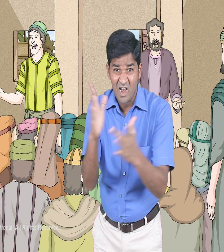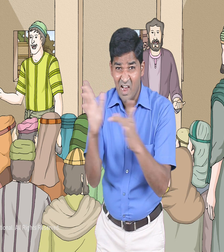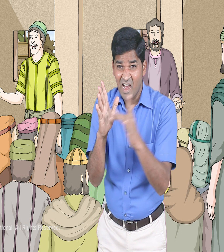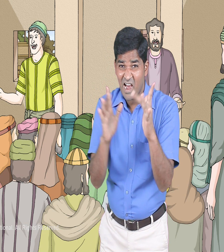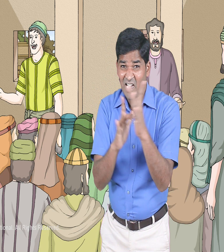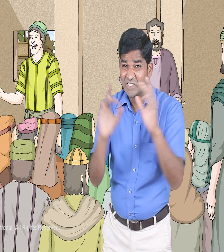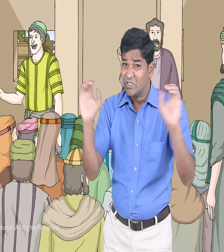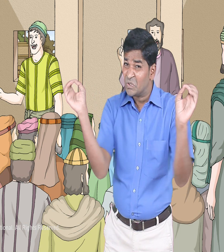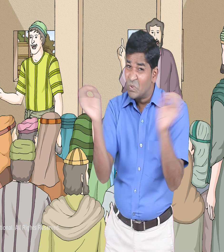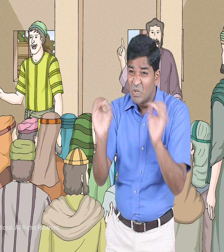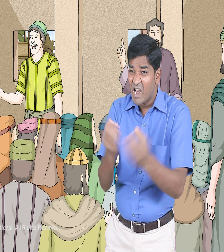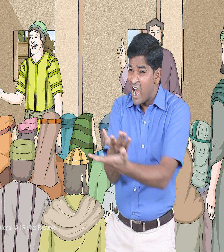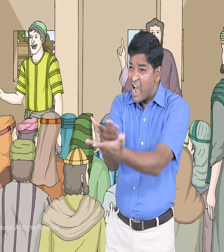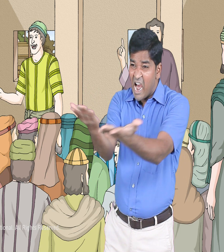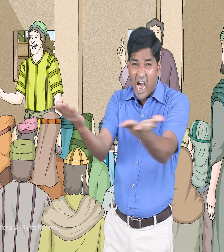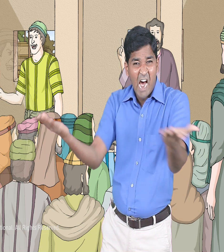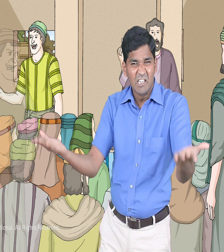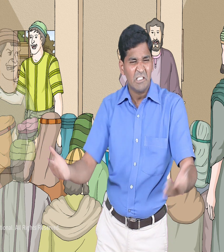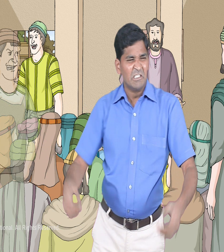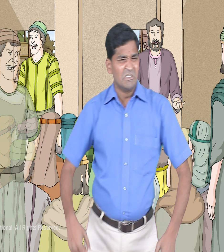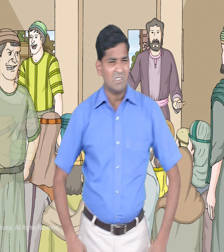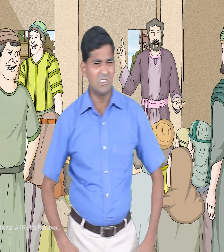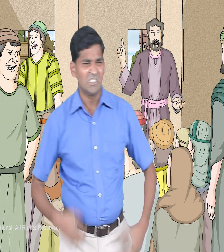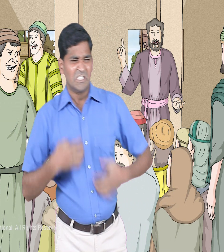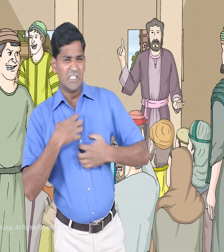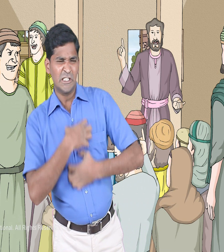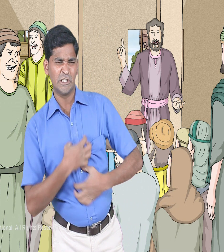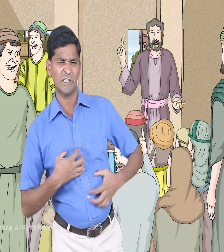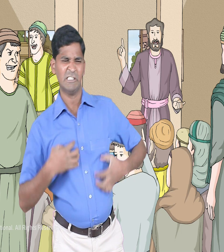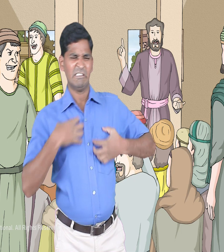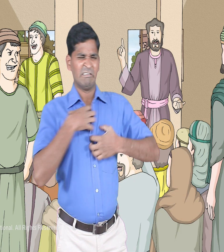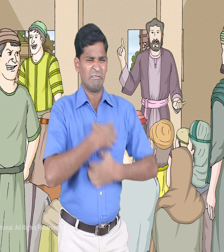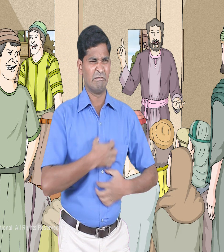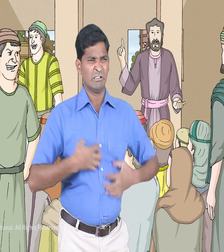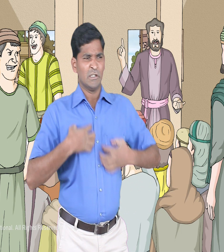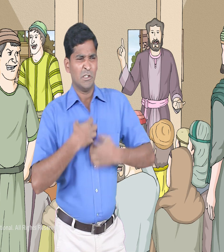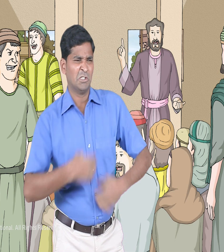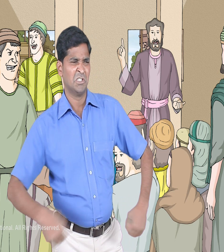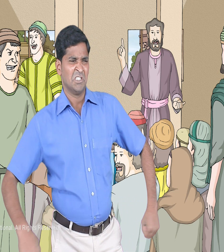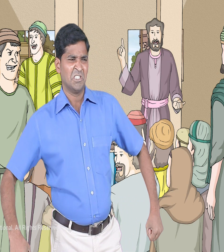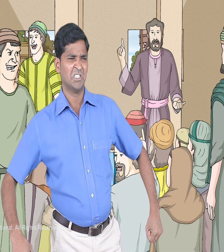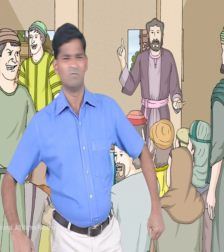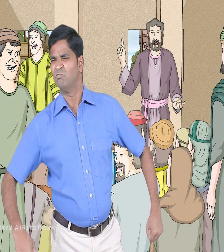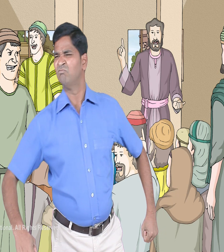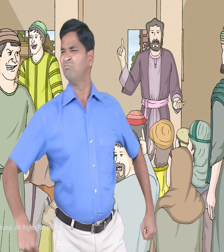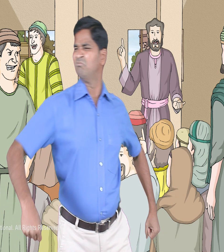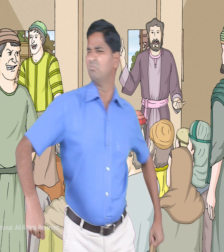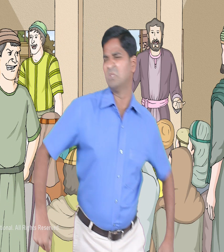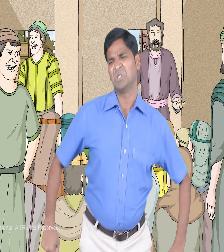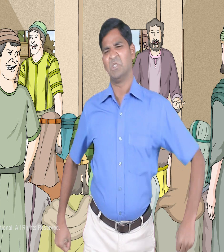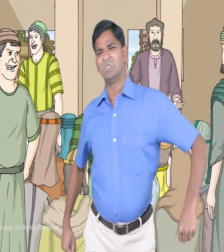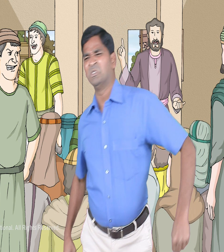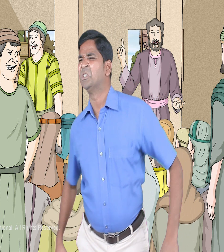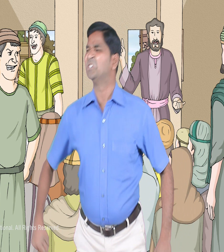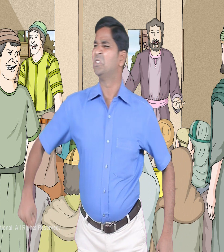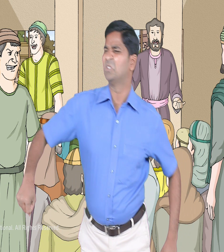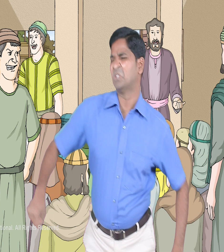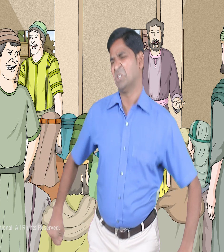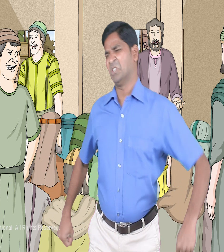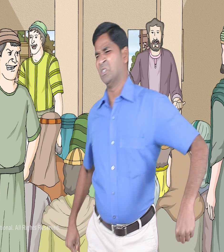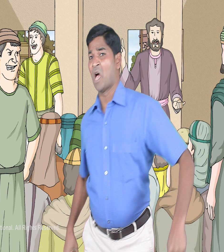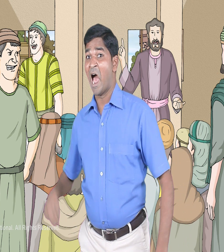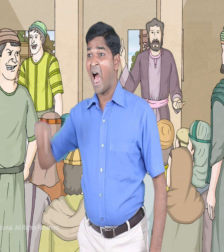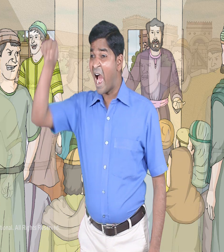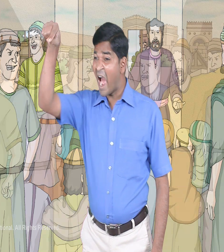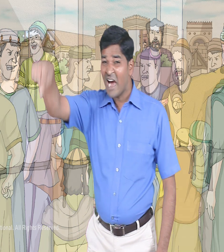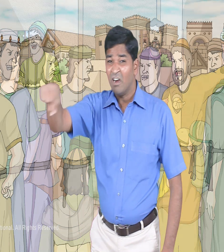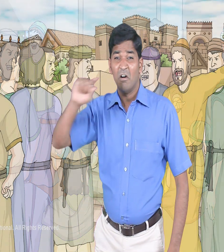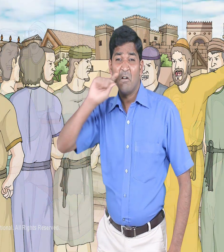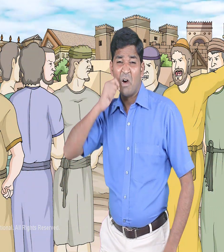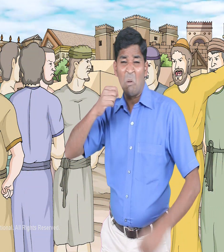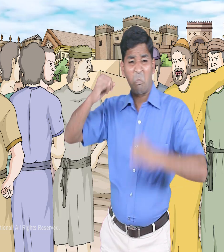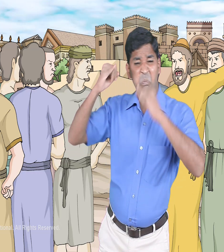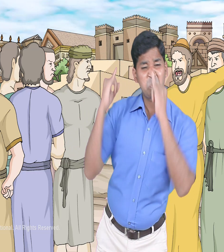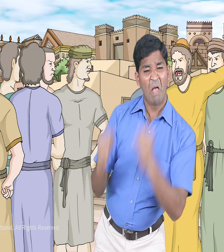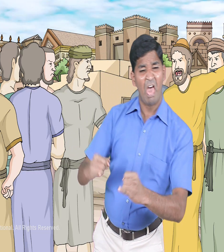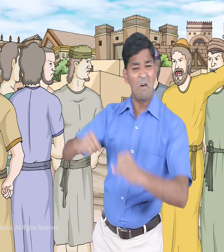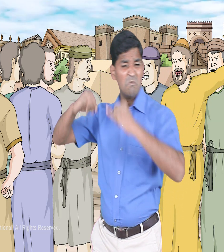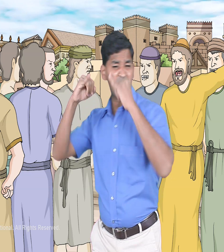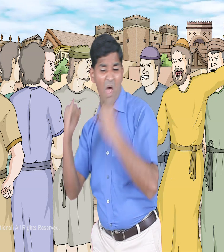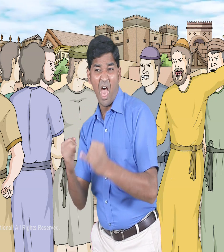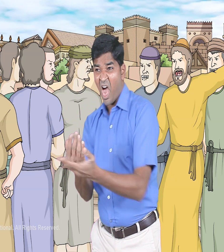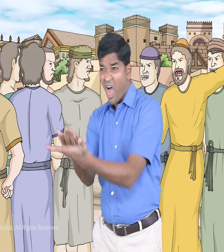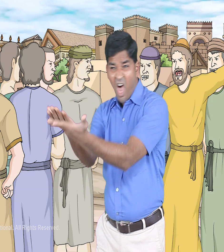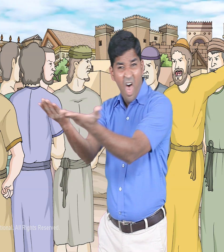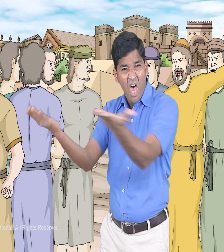The Jews, however, became jealous.